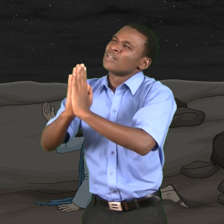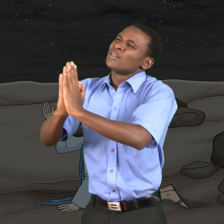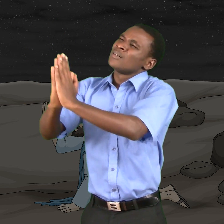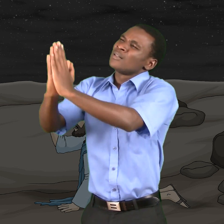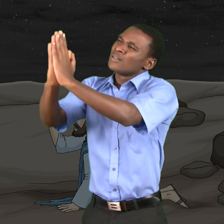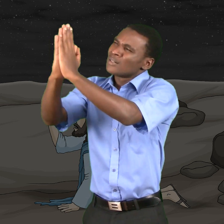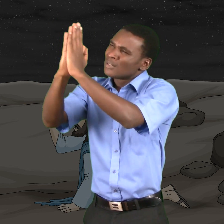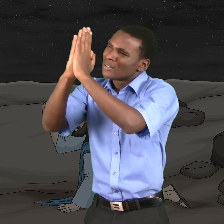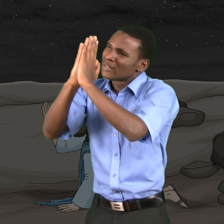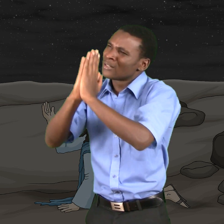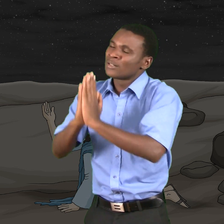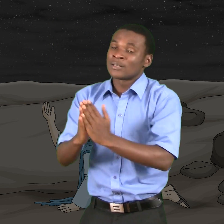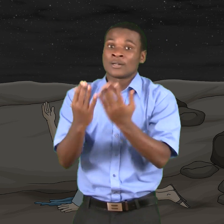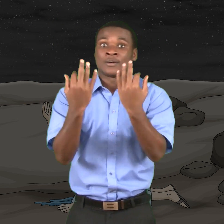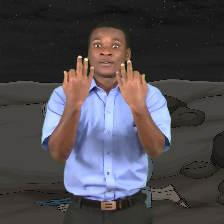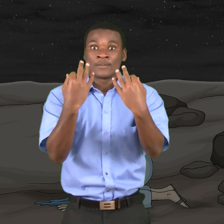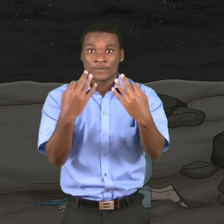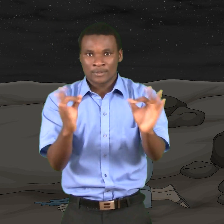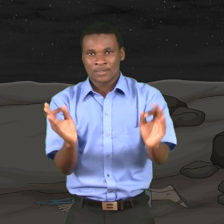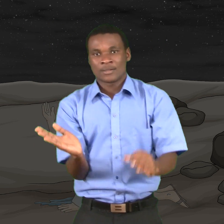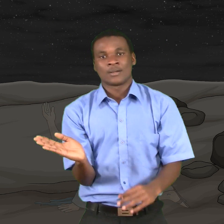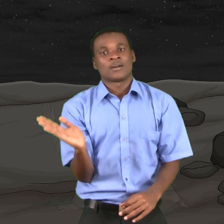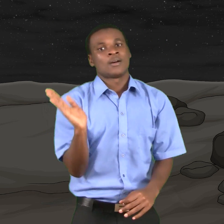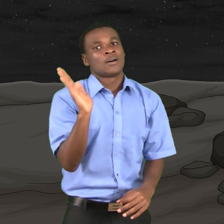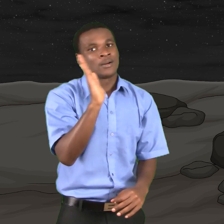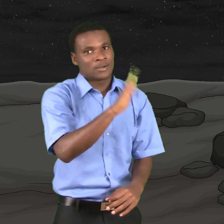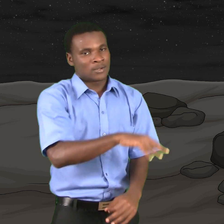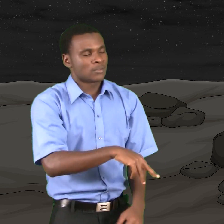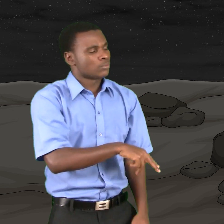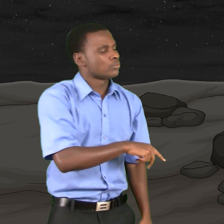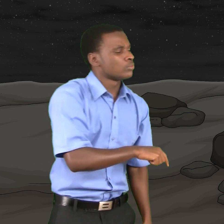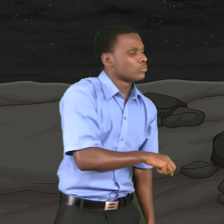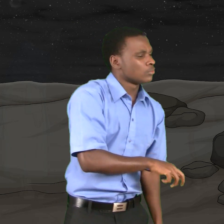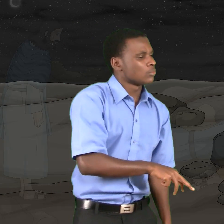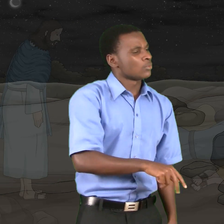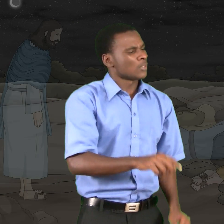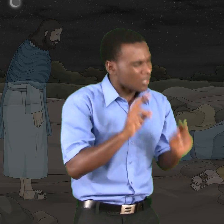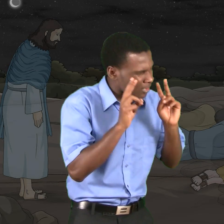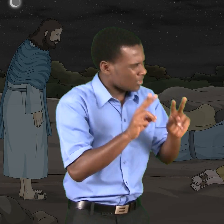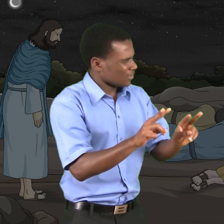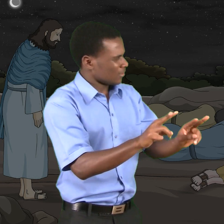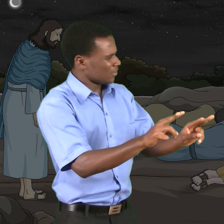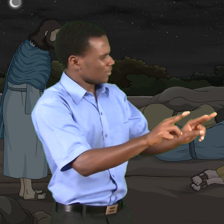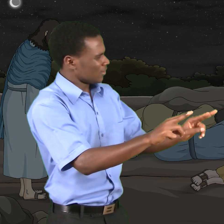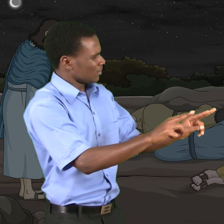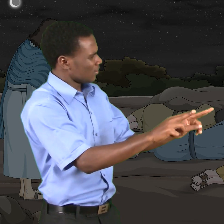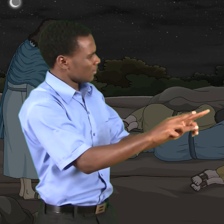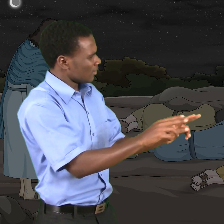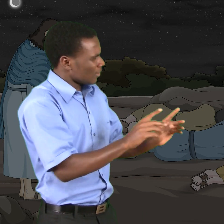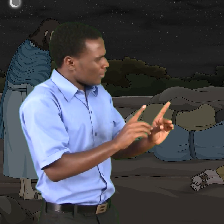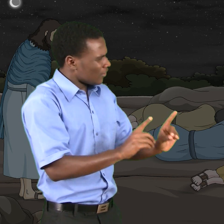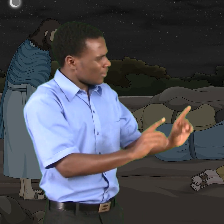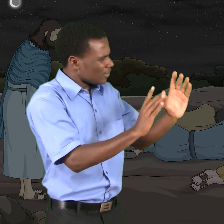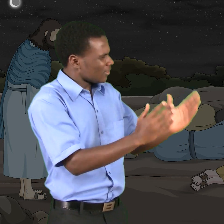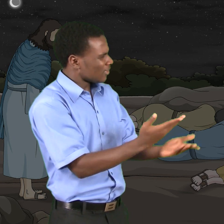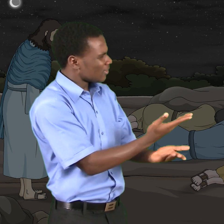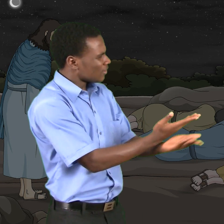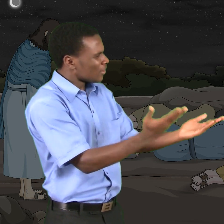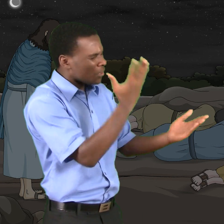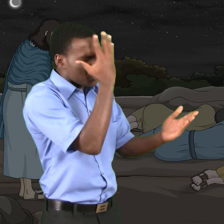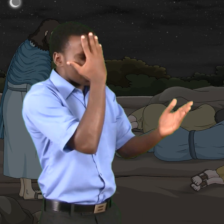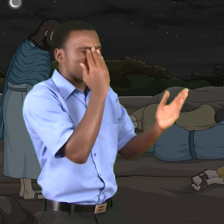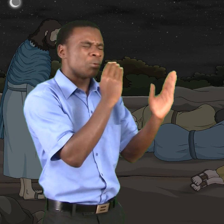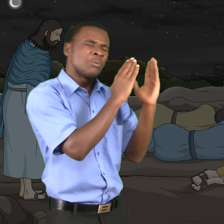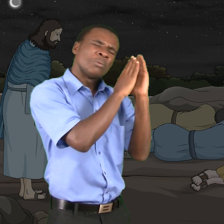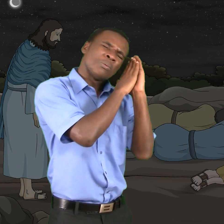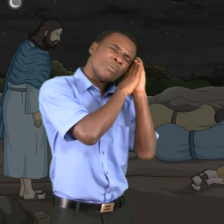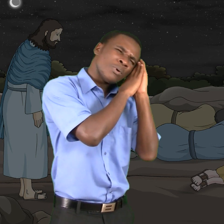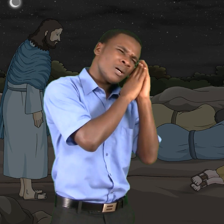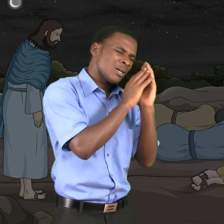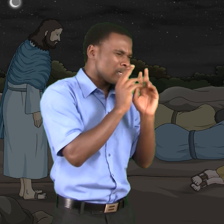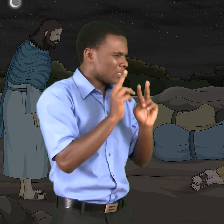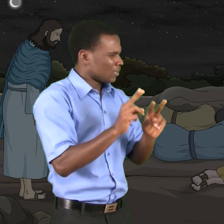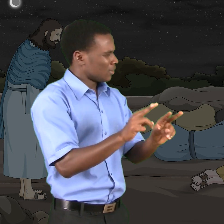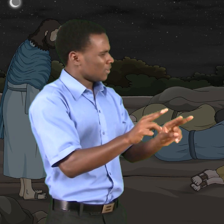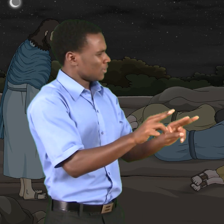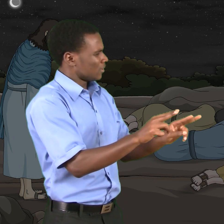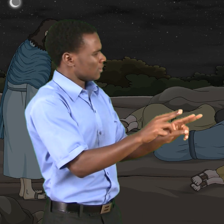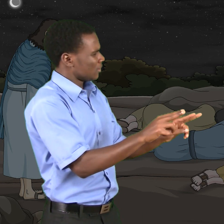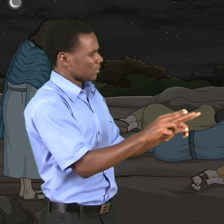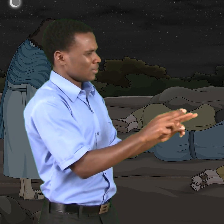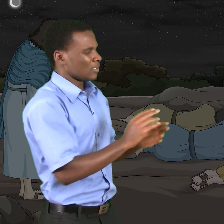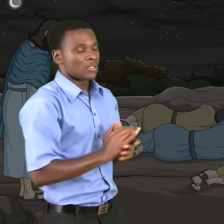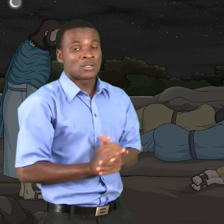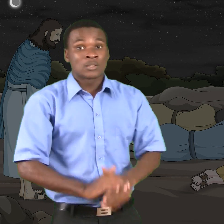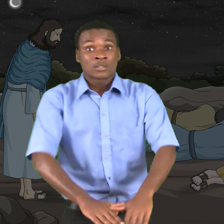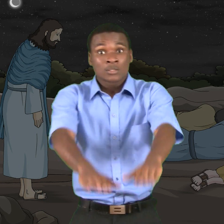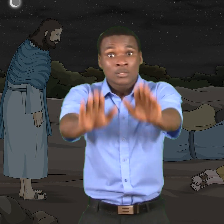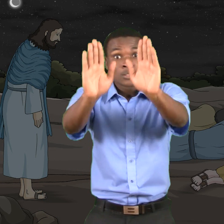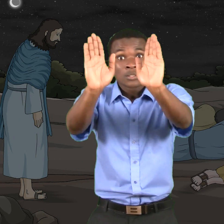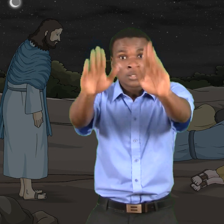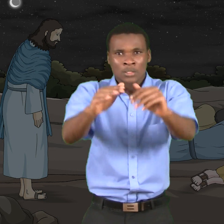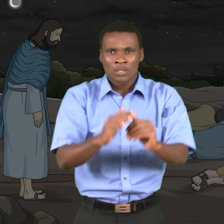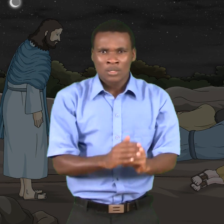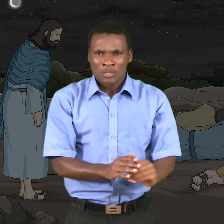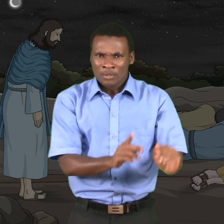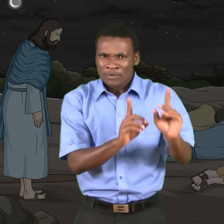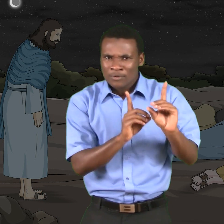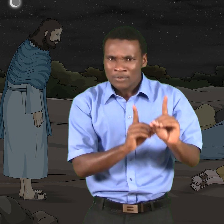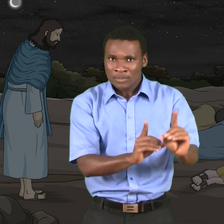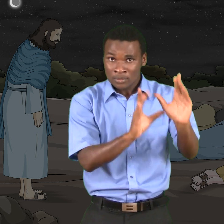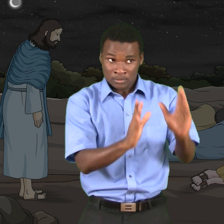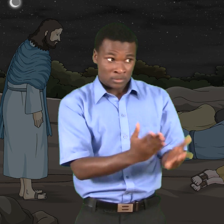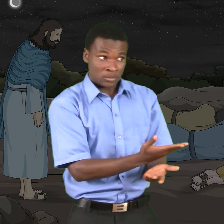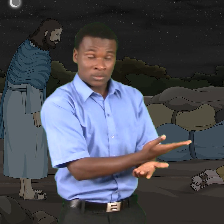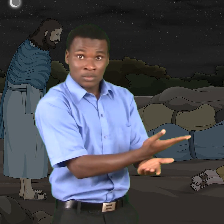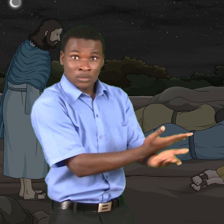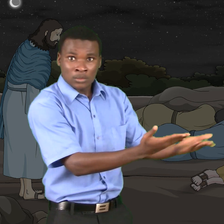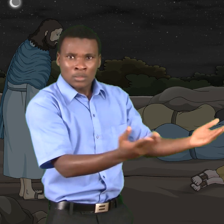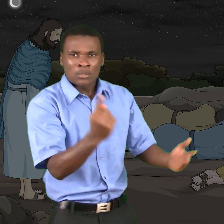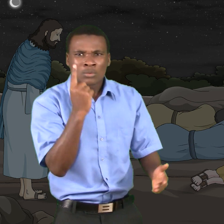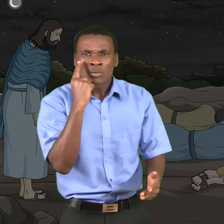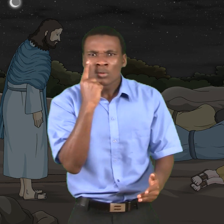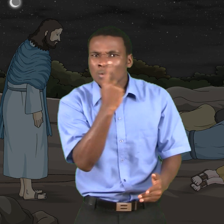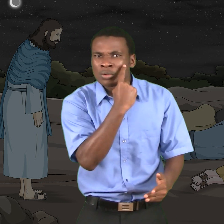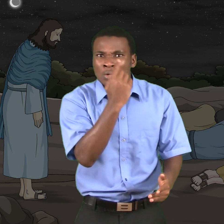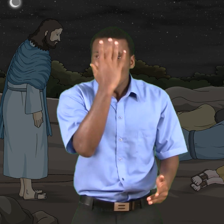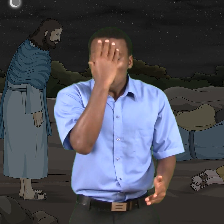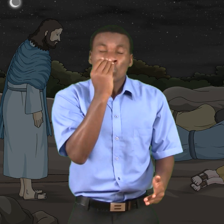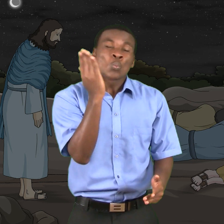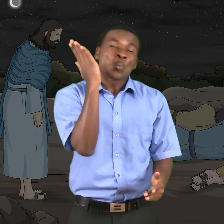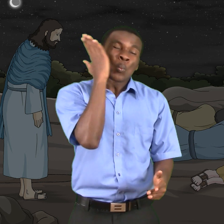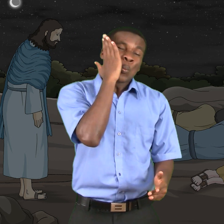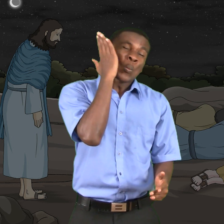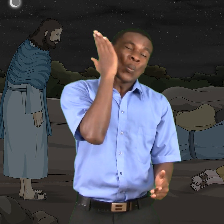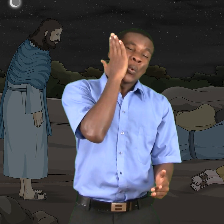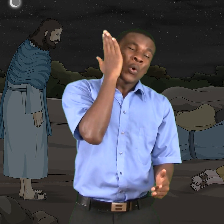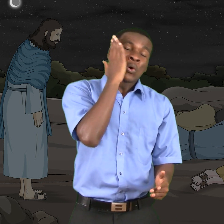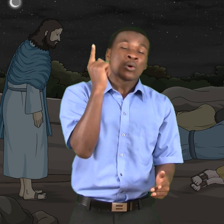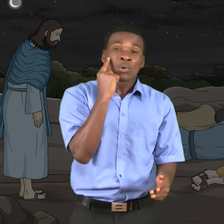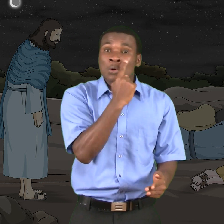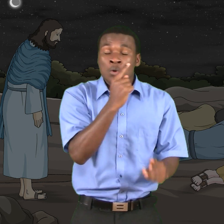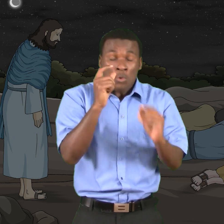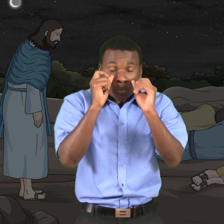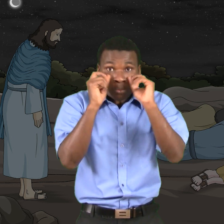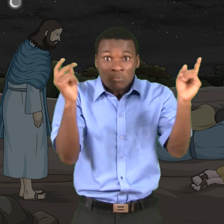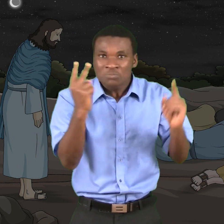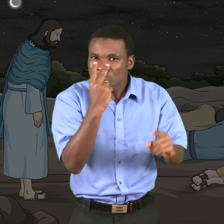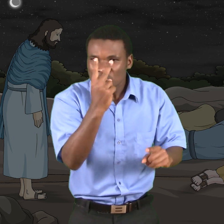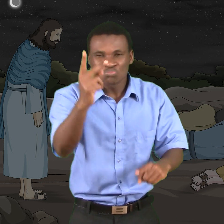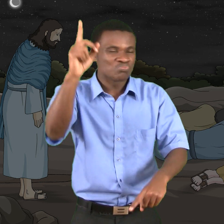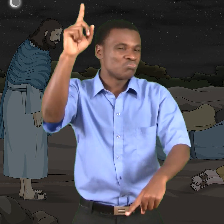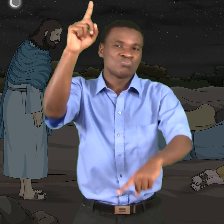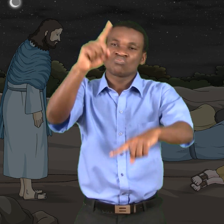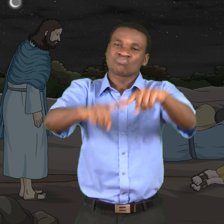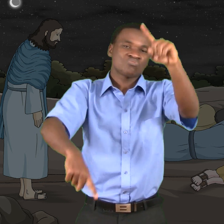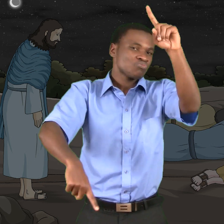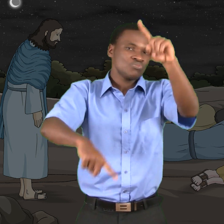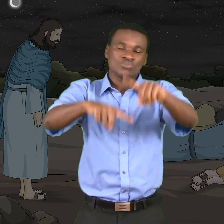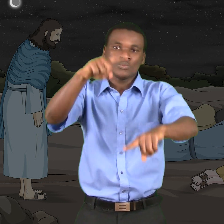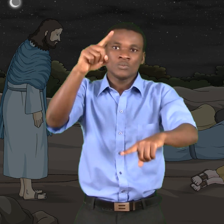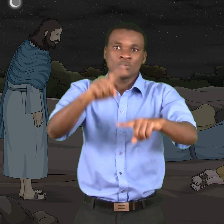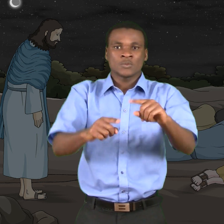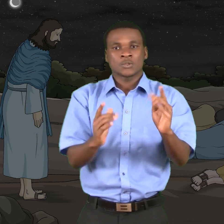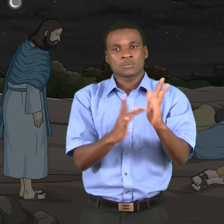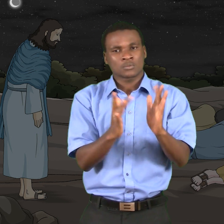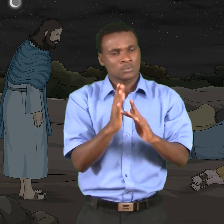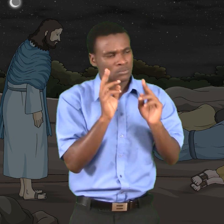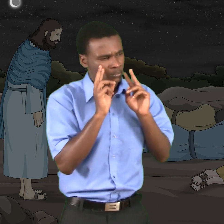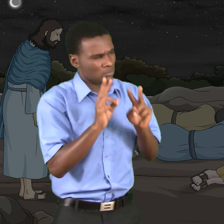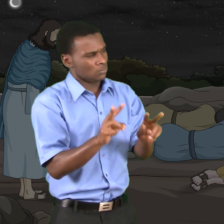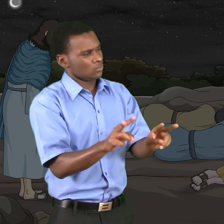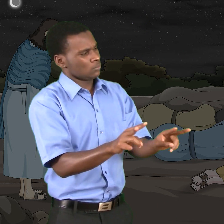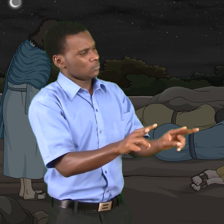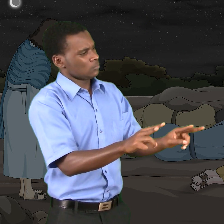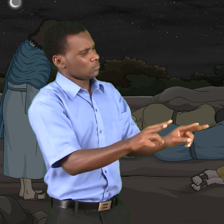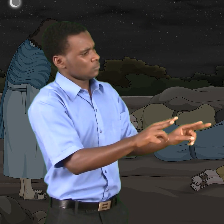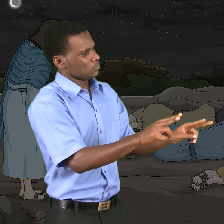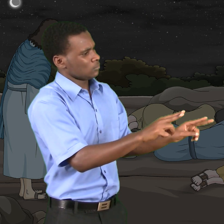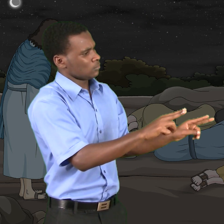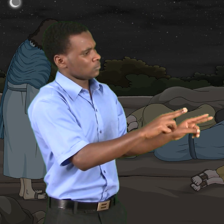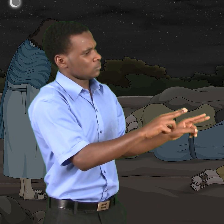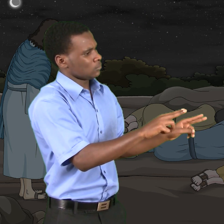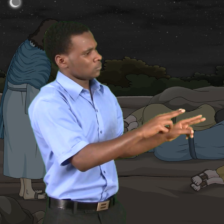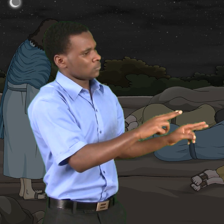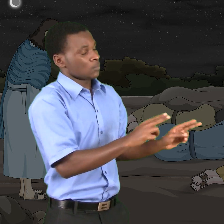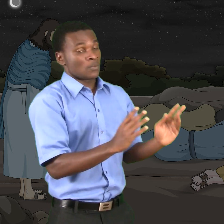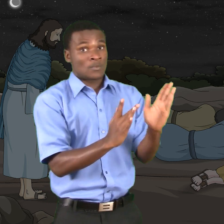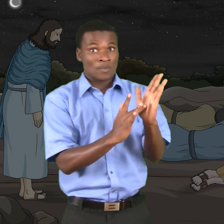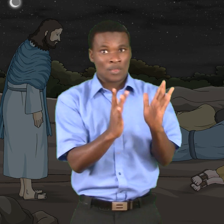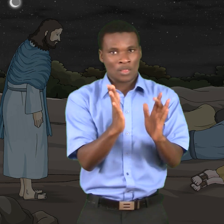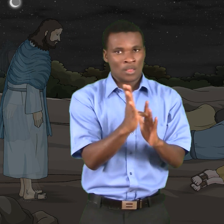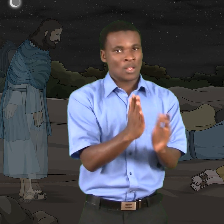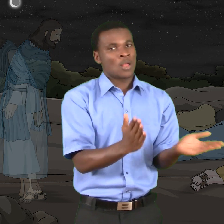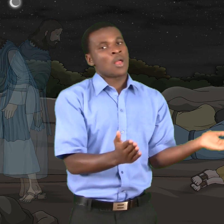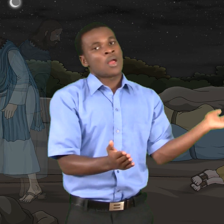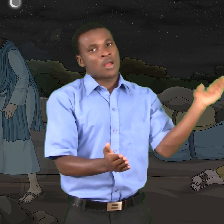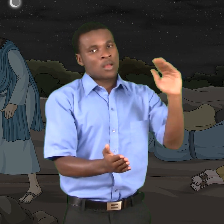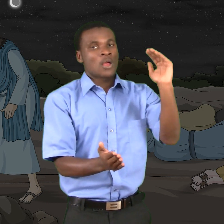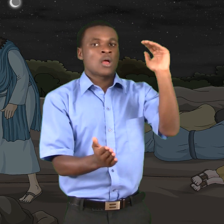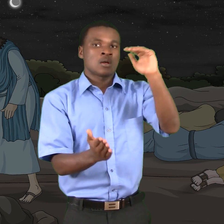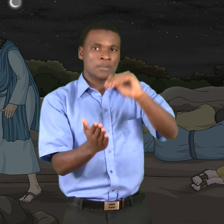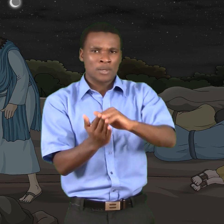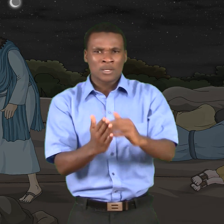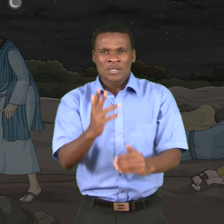And again Jesus returned and found them sleeping—for their eyes were heavy.